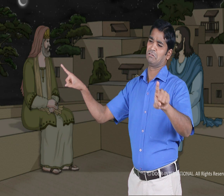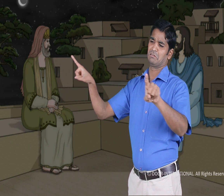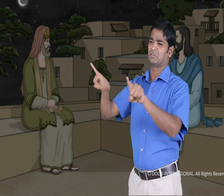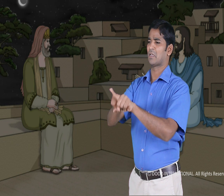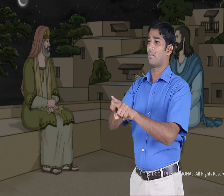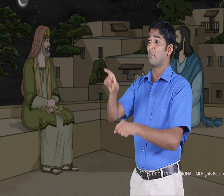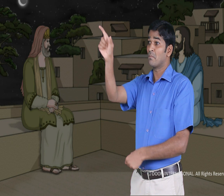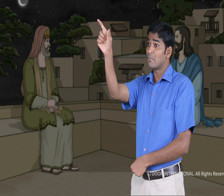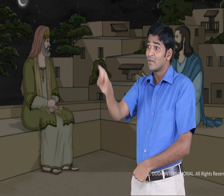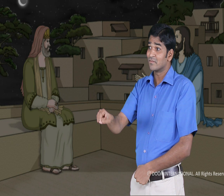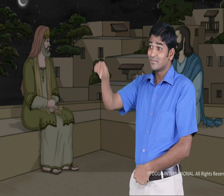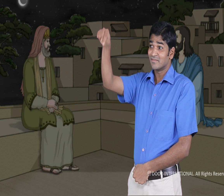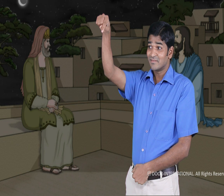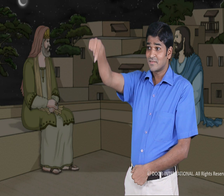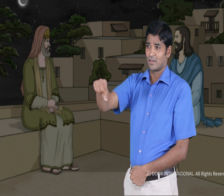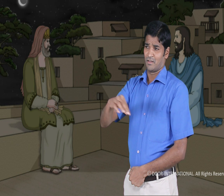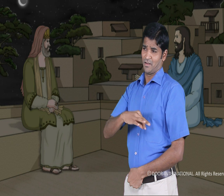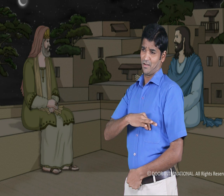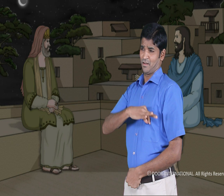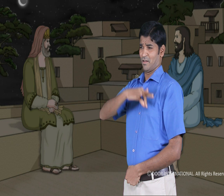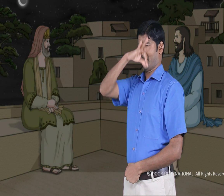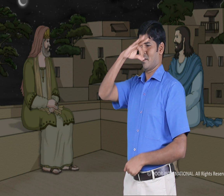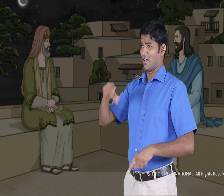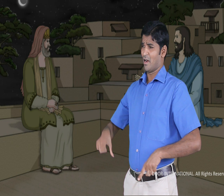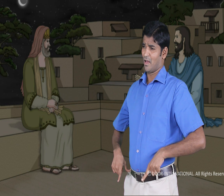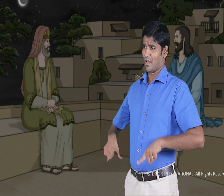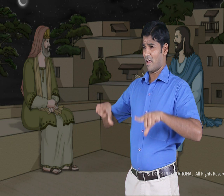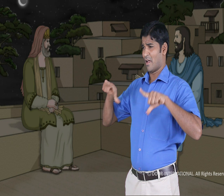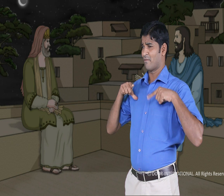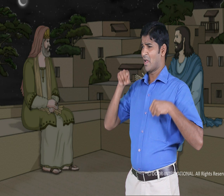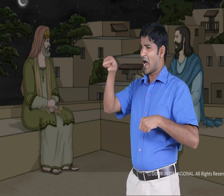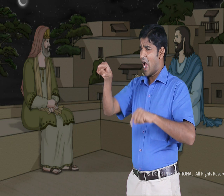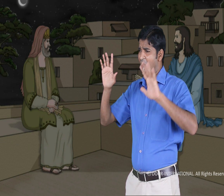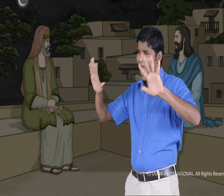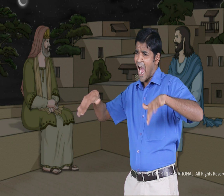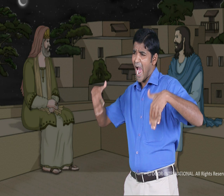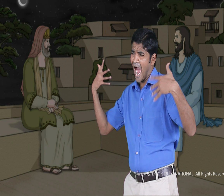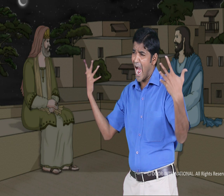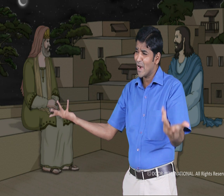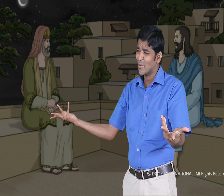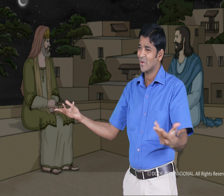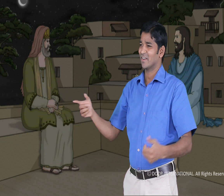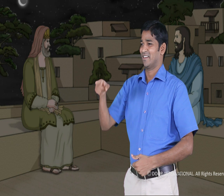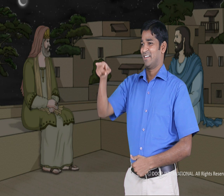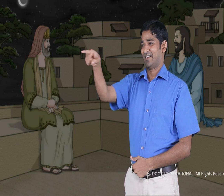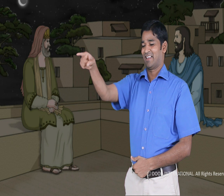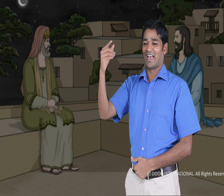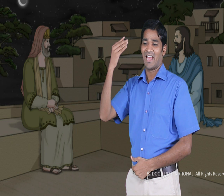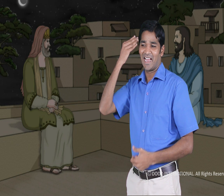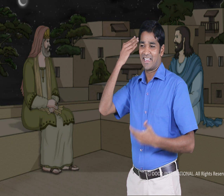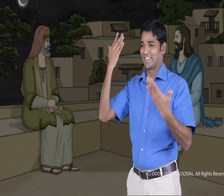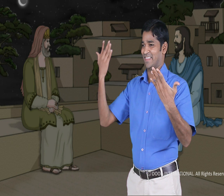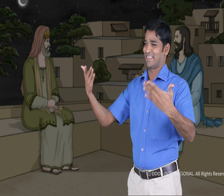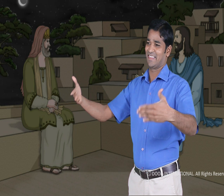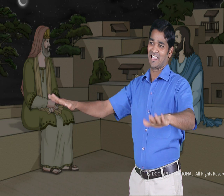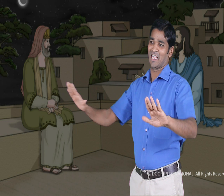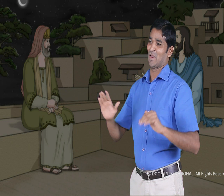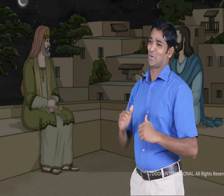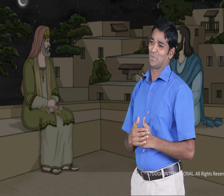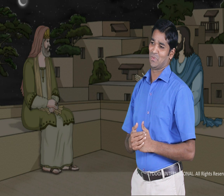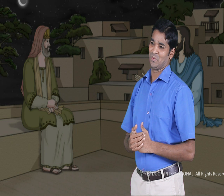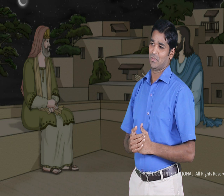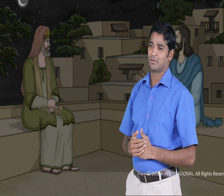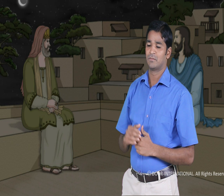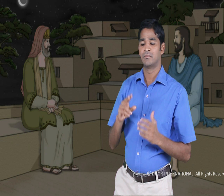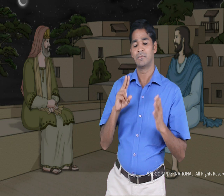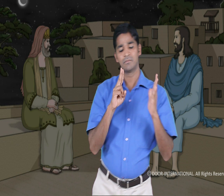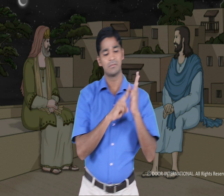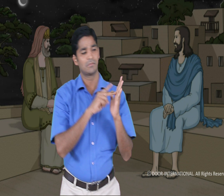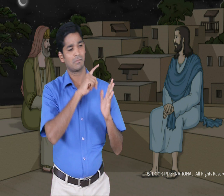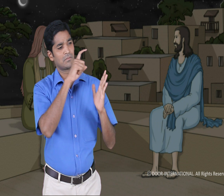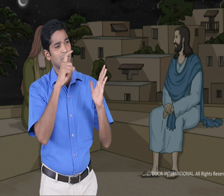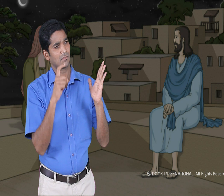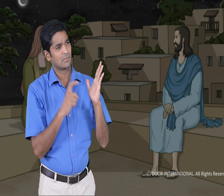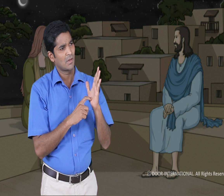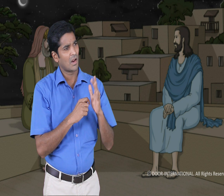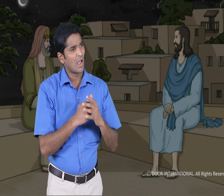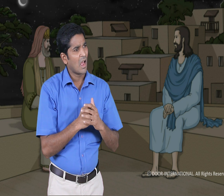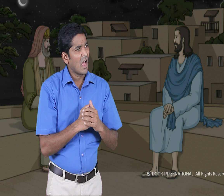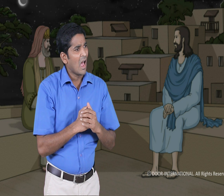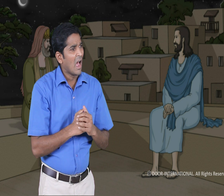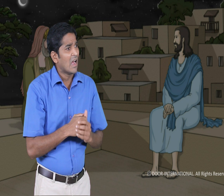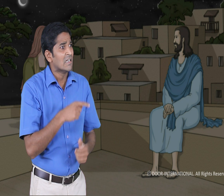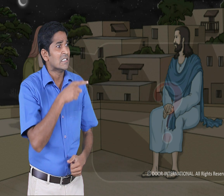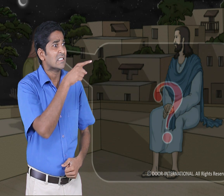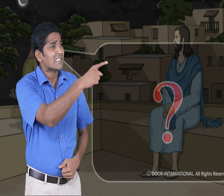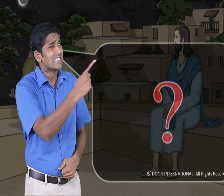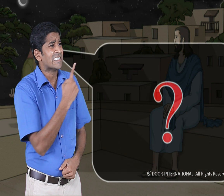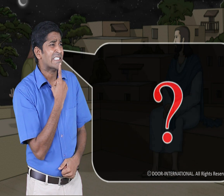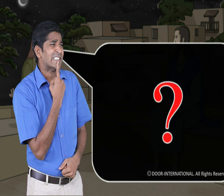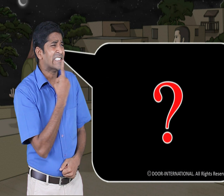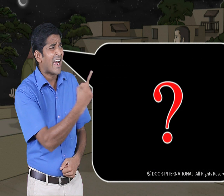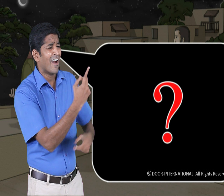So it is with everyone born of the Spirit.”